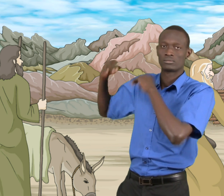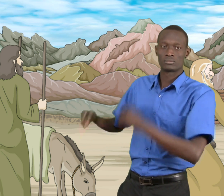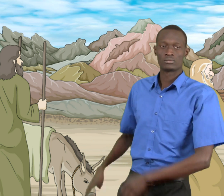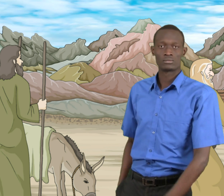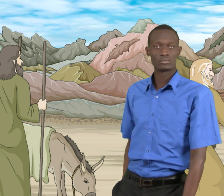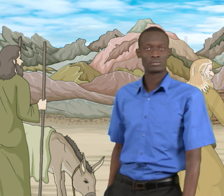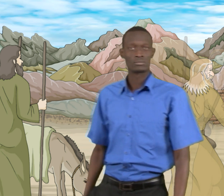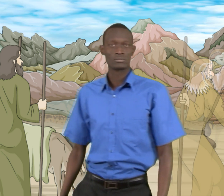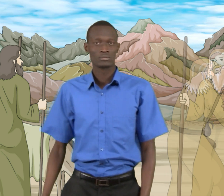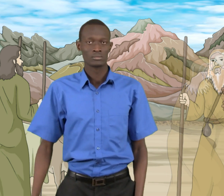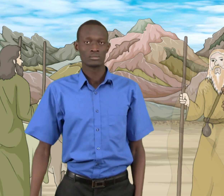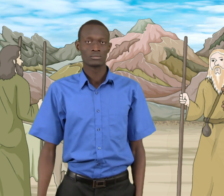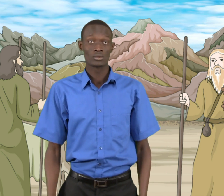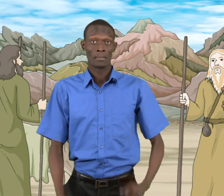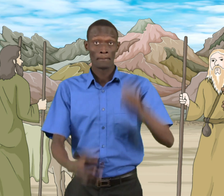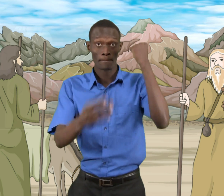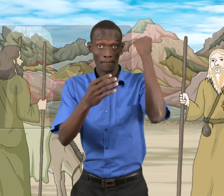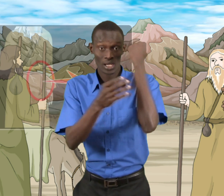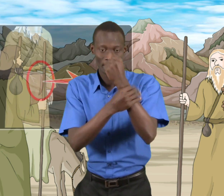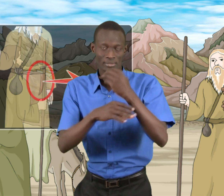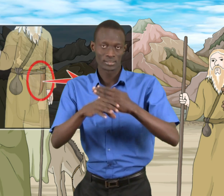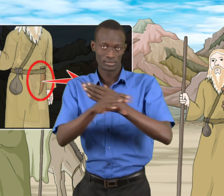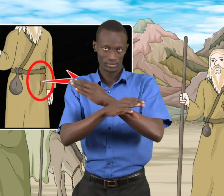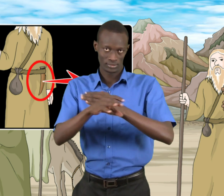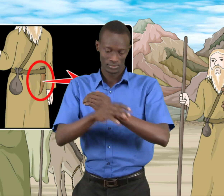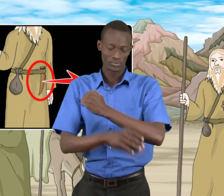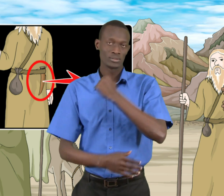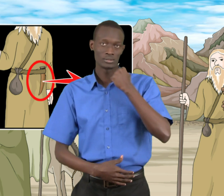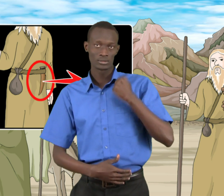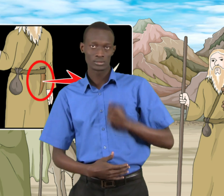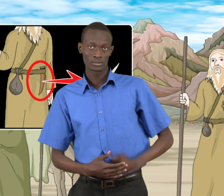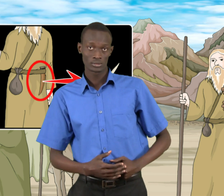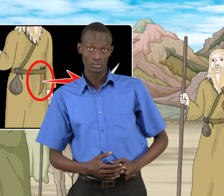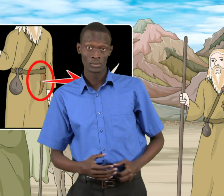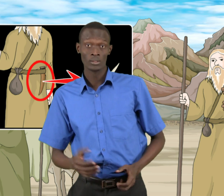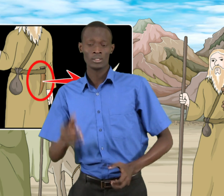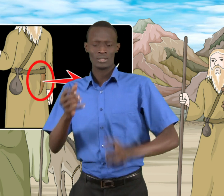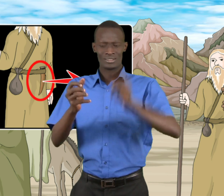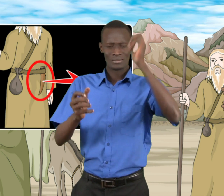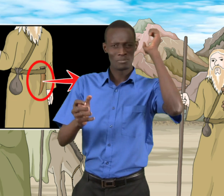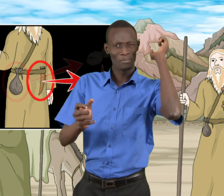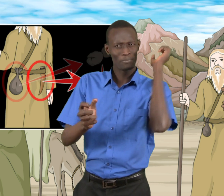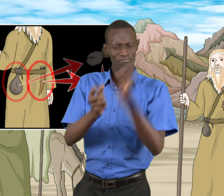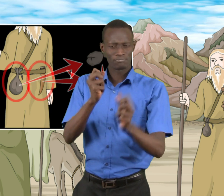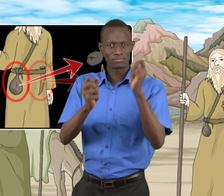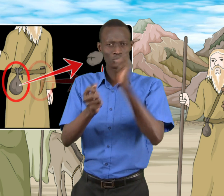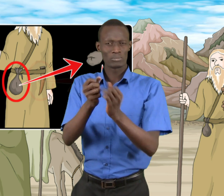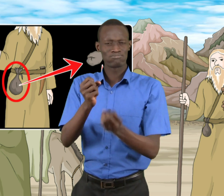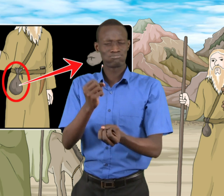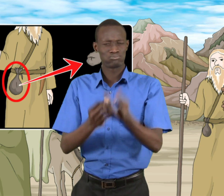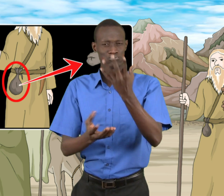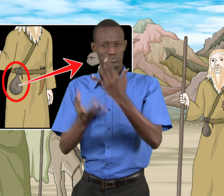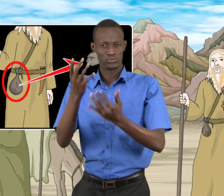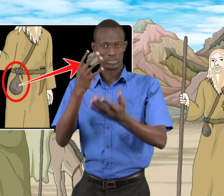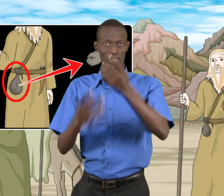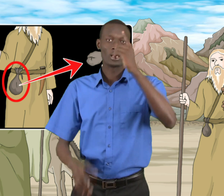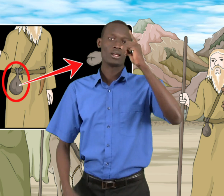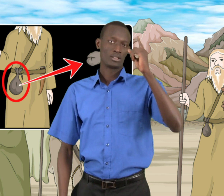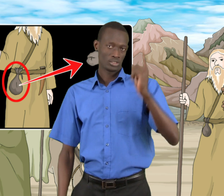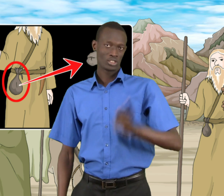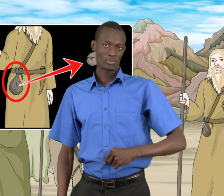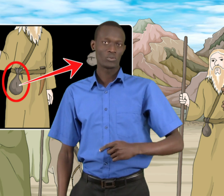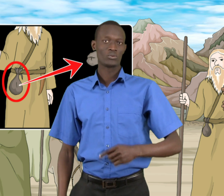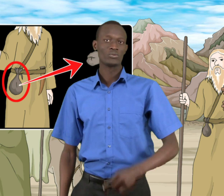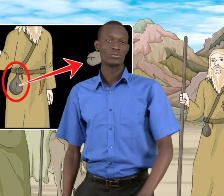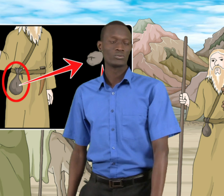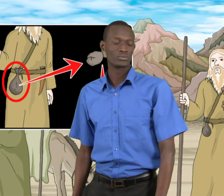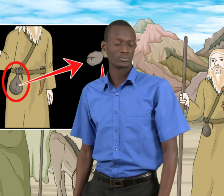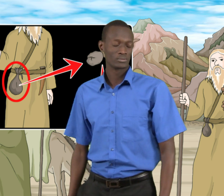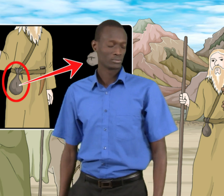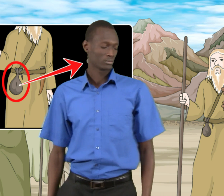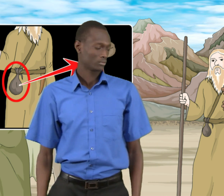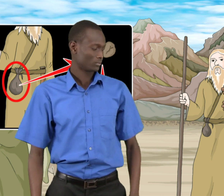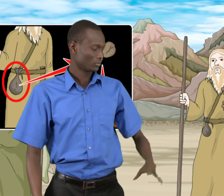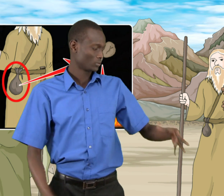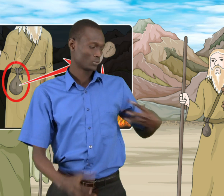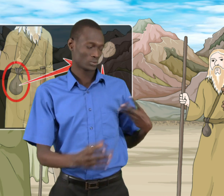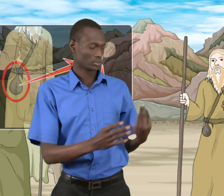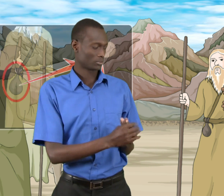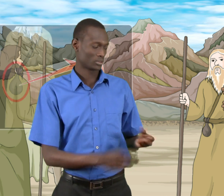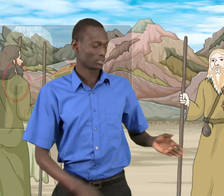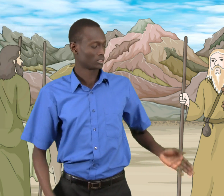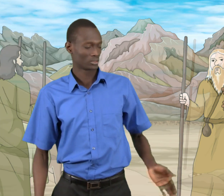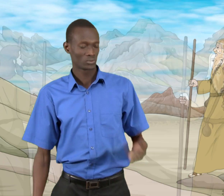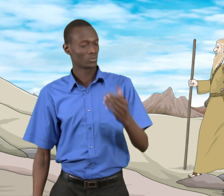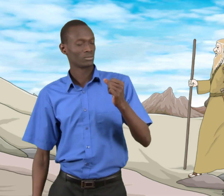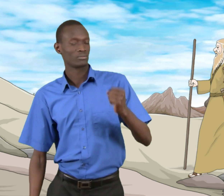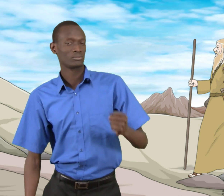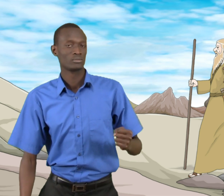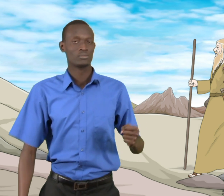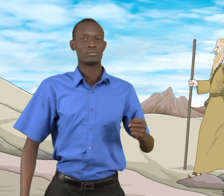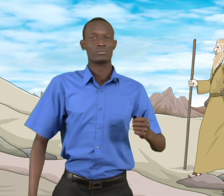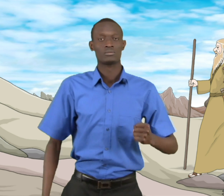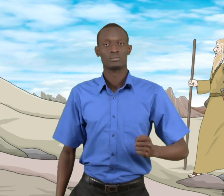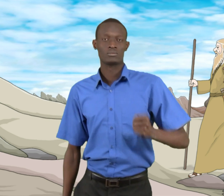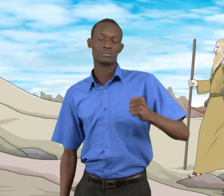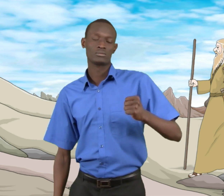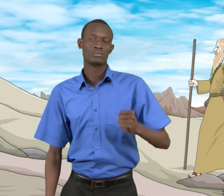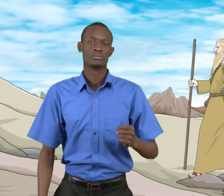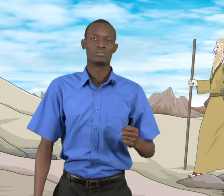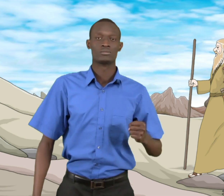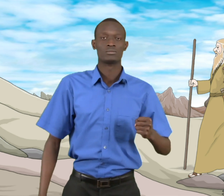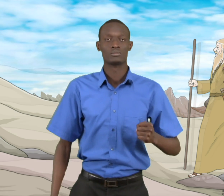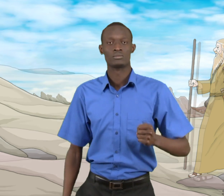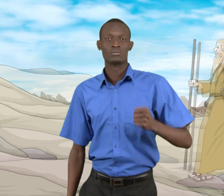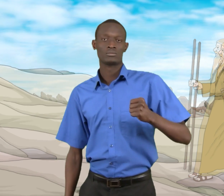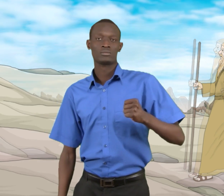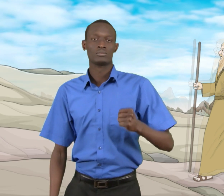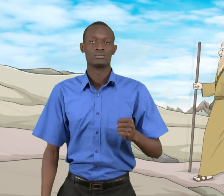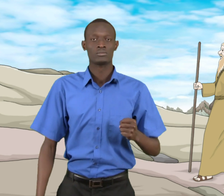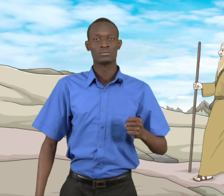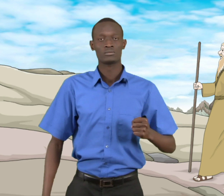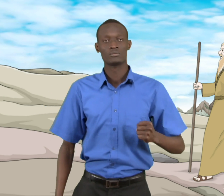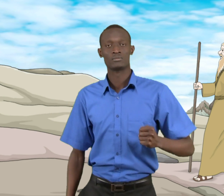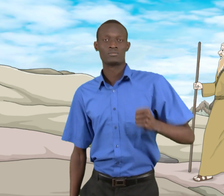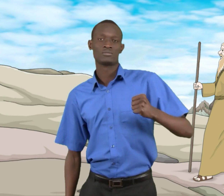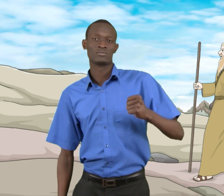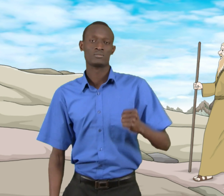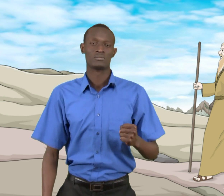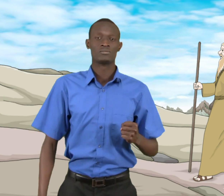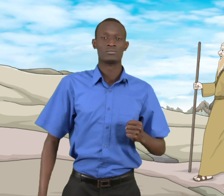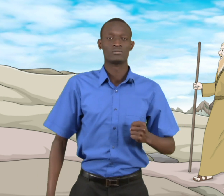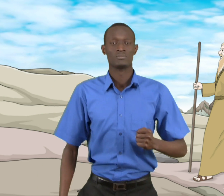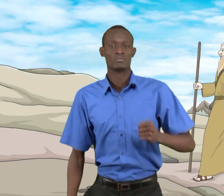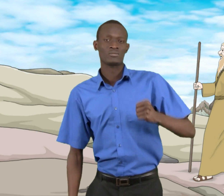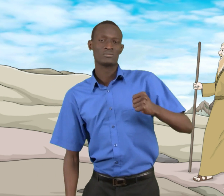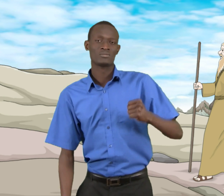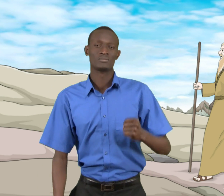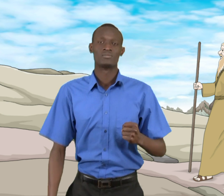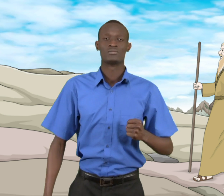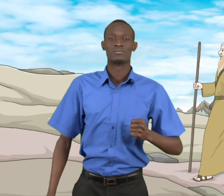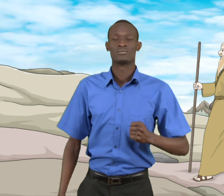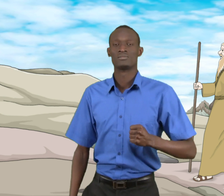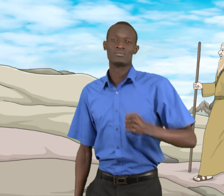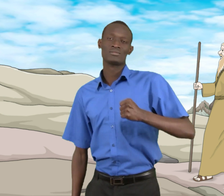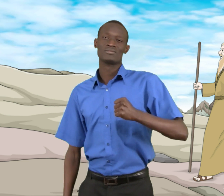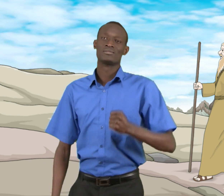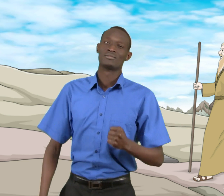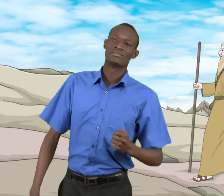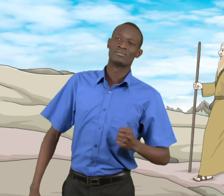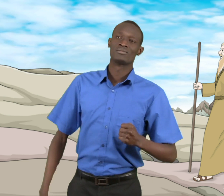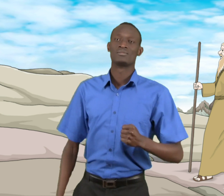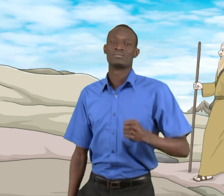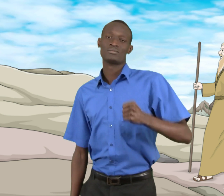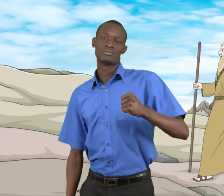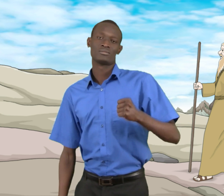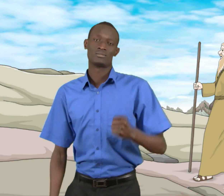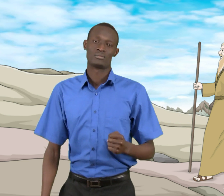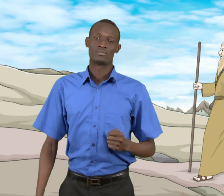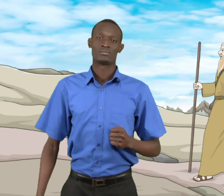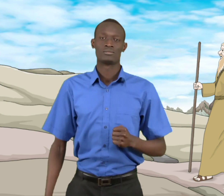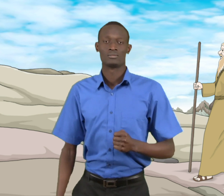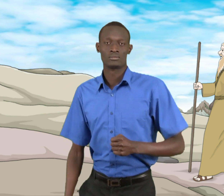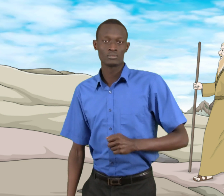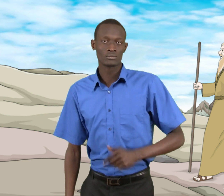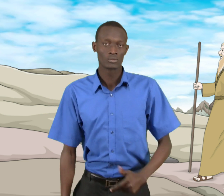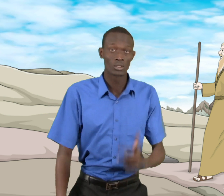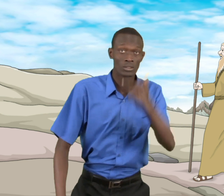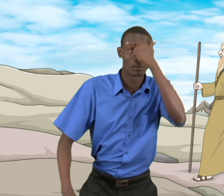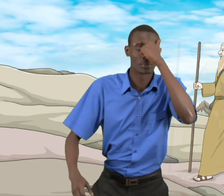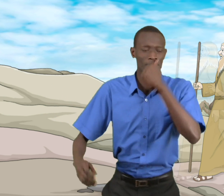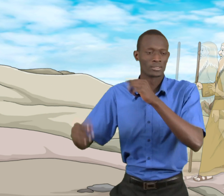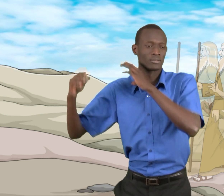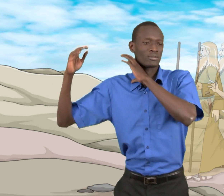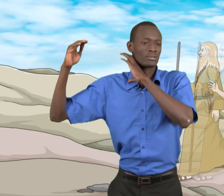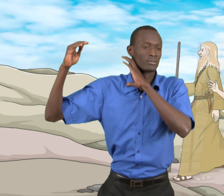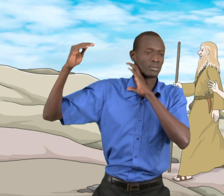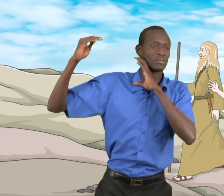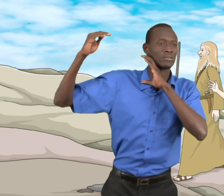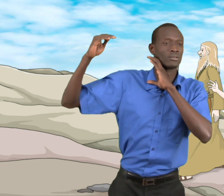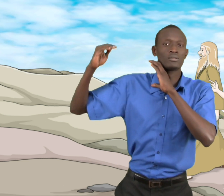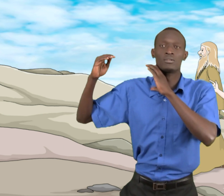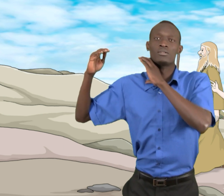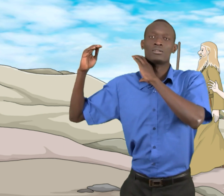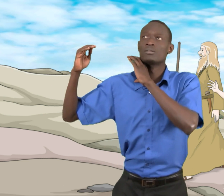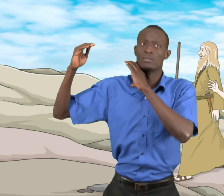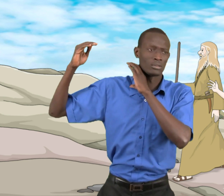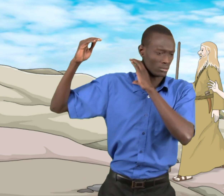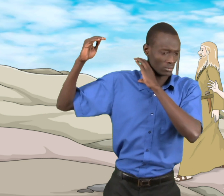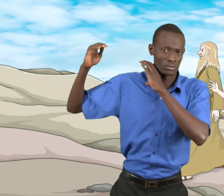He himself carried the fire and the sacrificial knife, and the two of them walked on together.